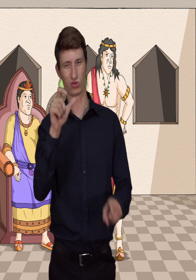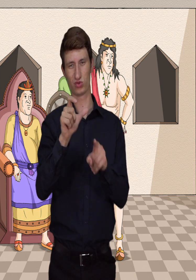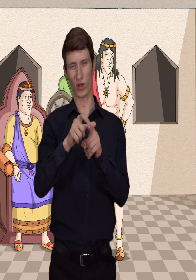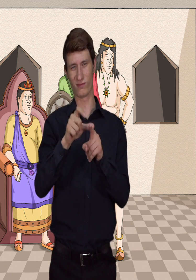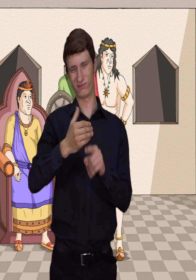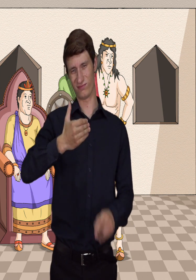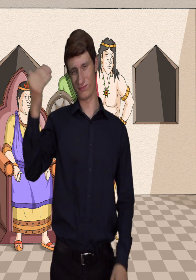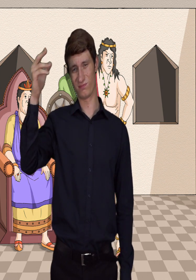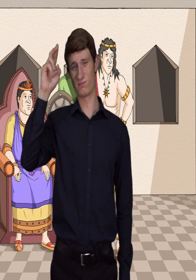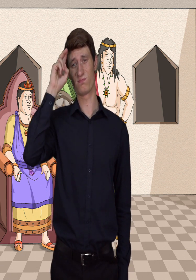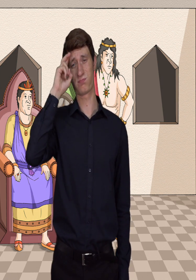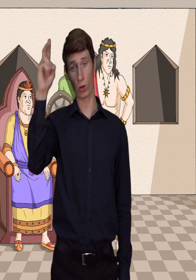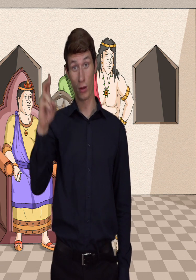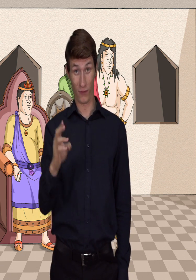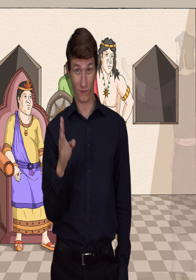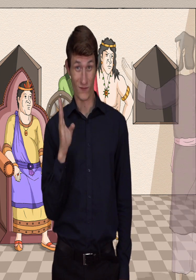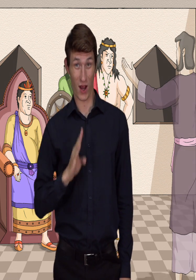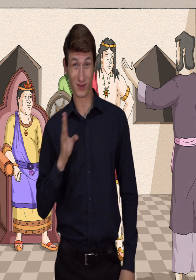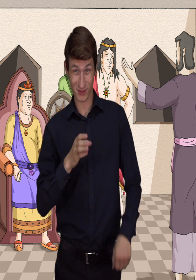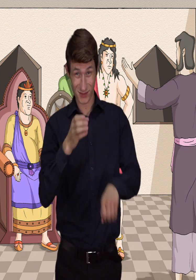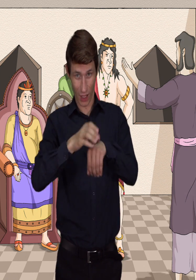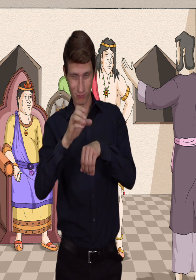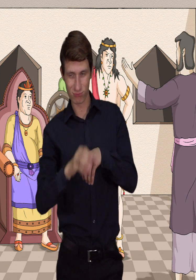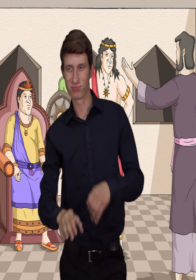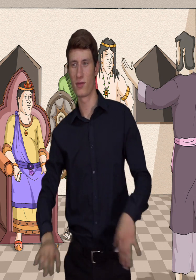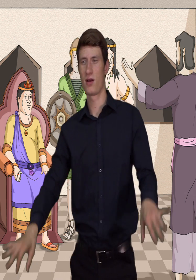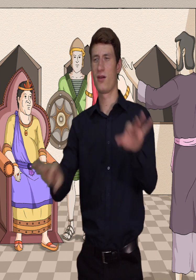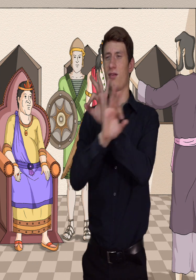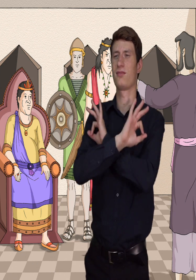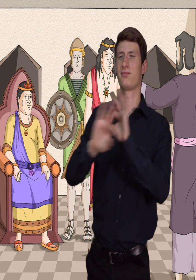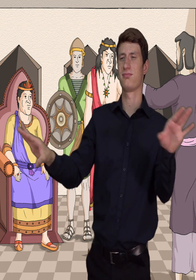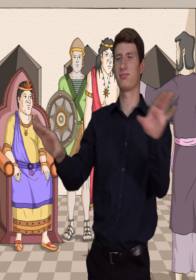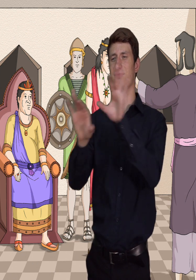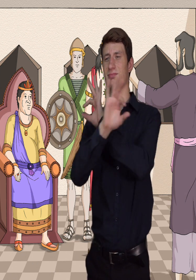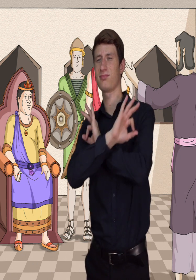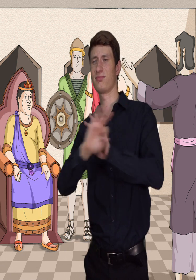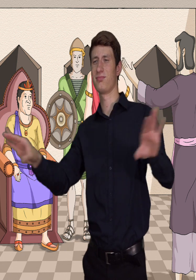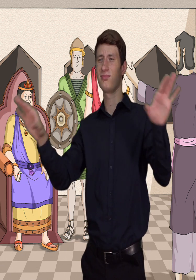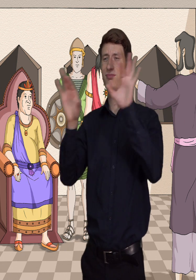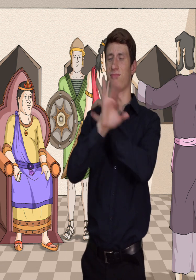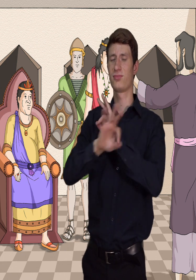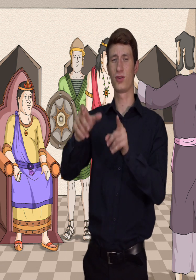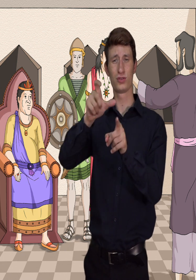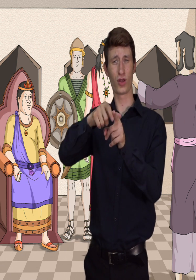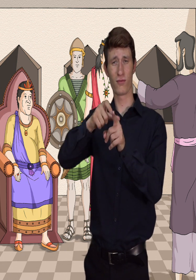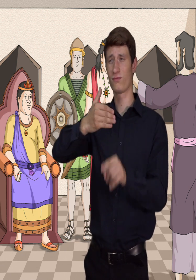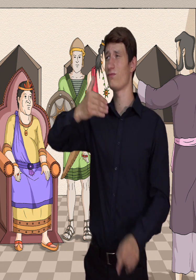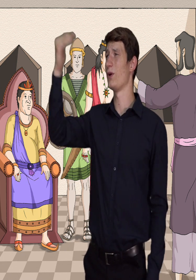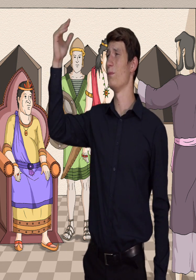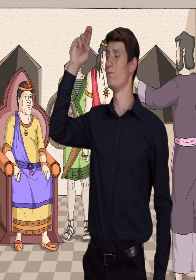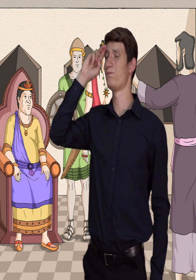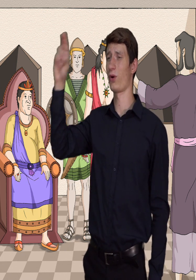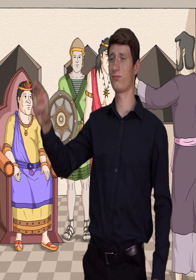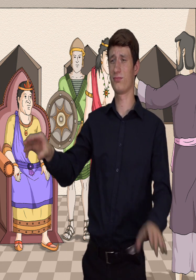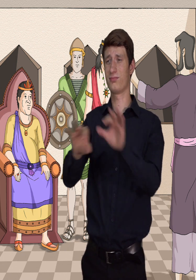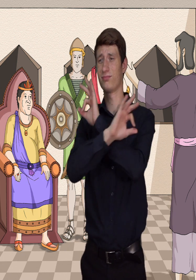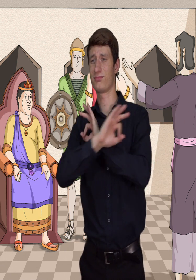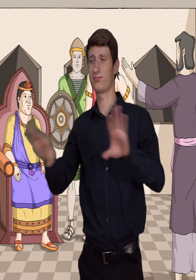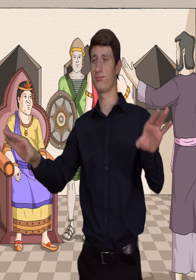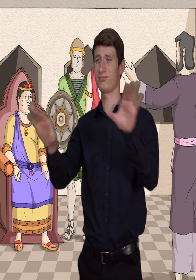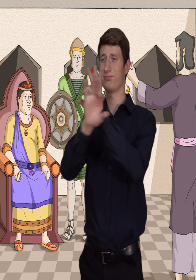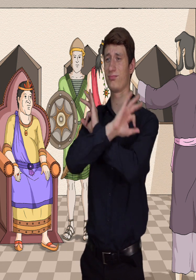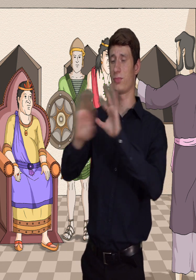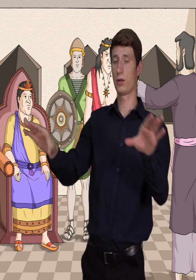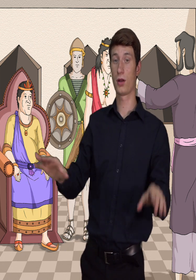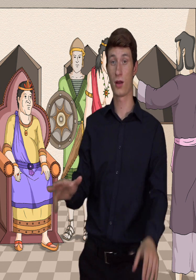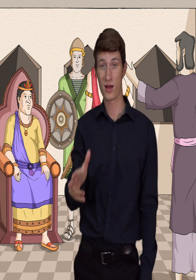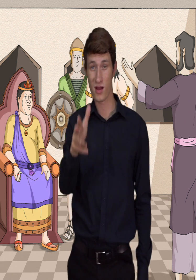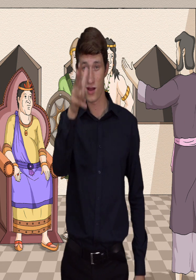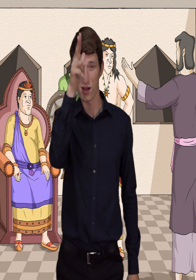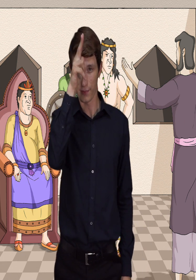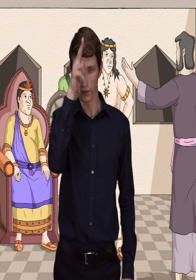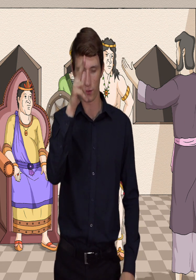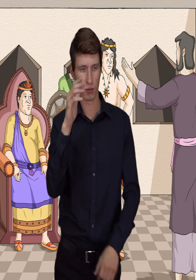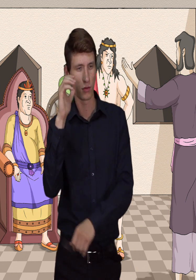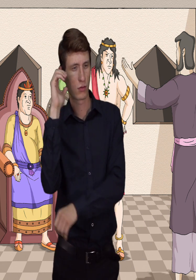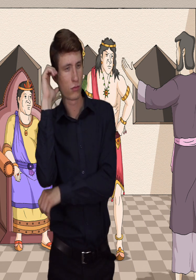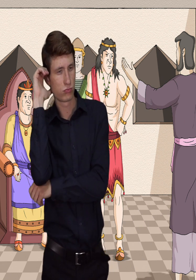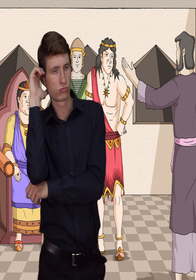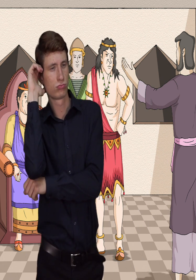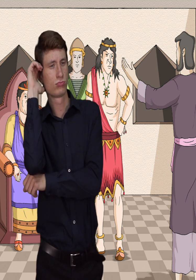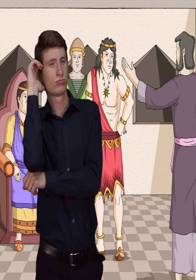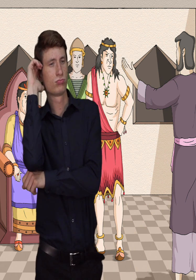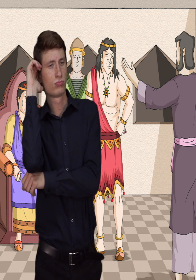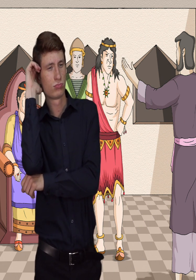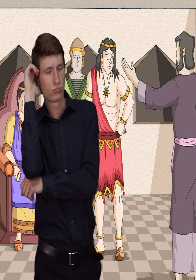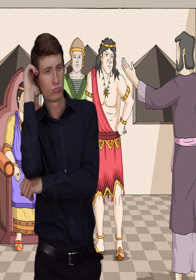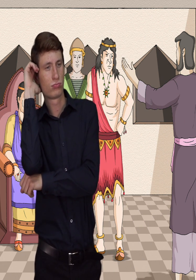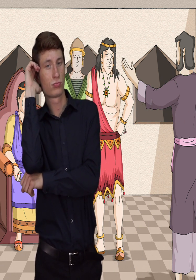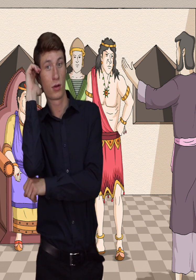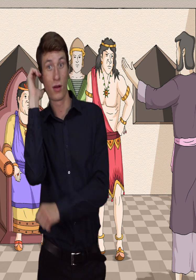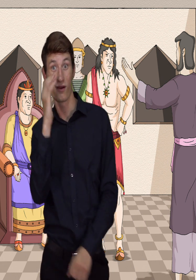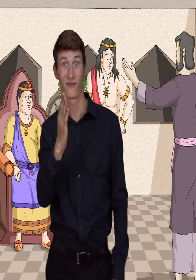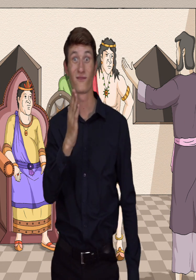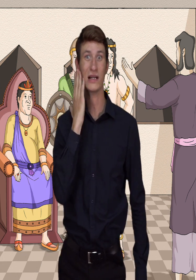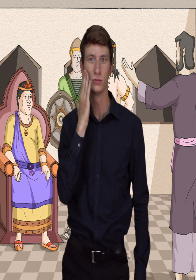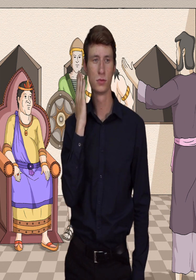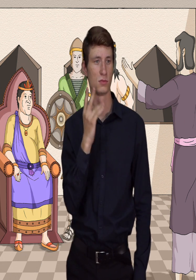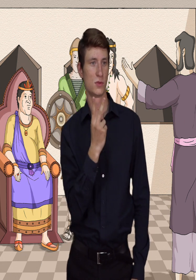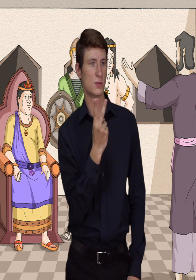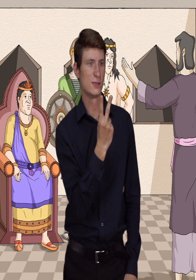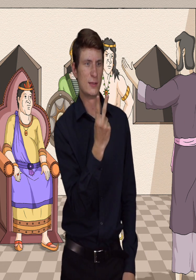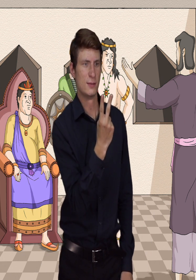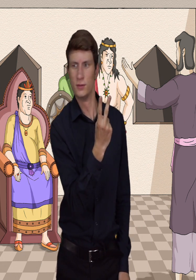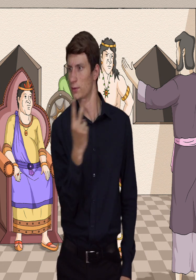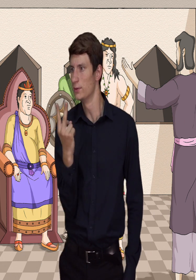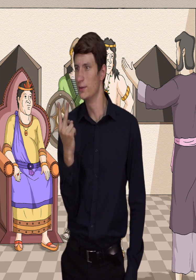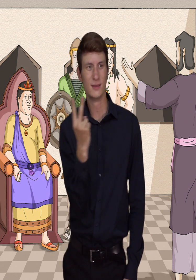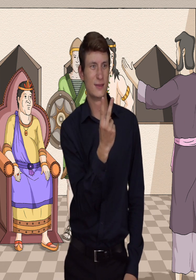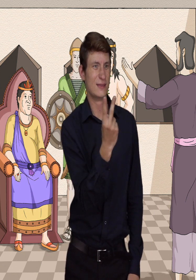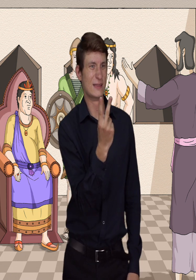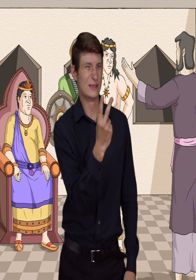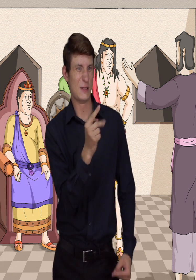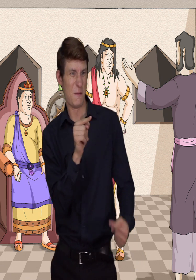The proconsul, a man of intelligence, summoned Barnabas and Saul because he wanted to hear the word of God.